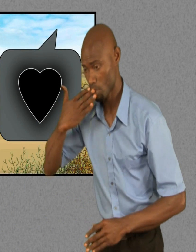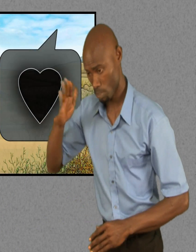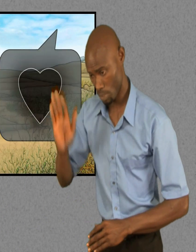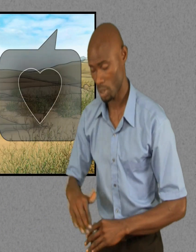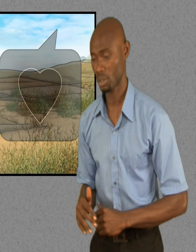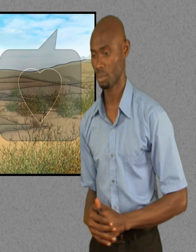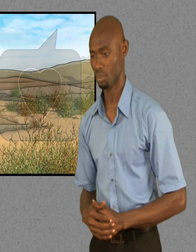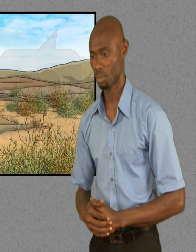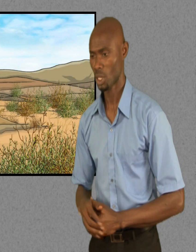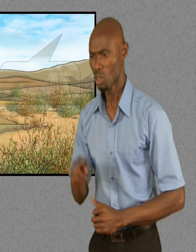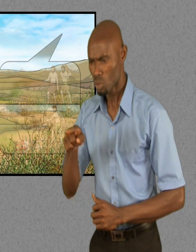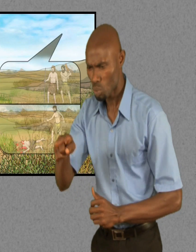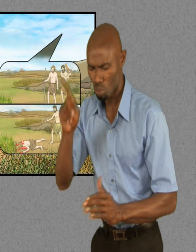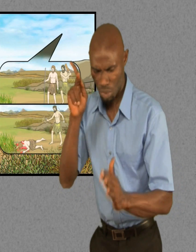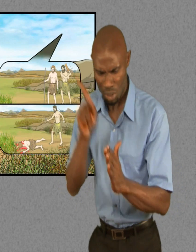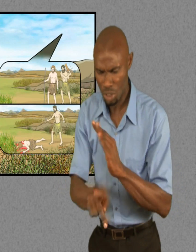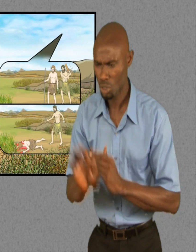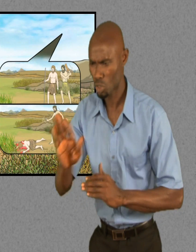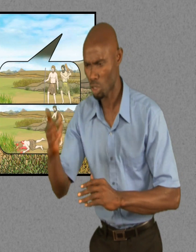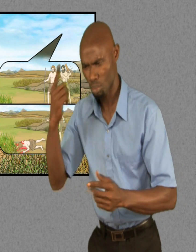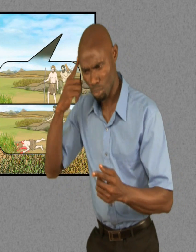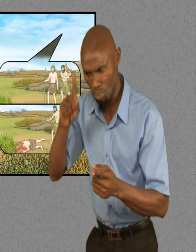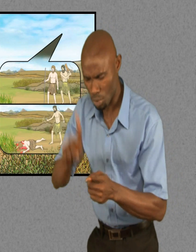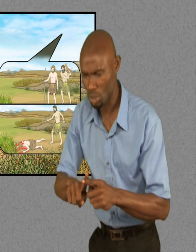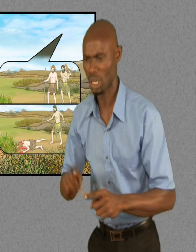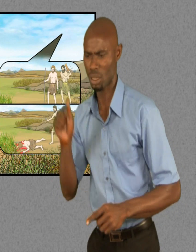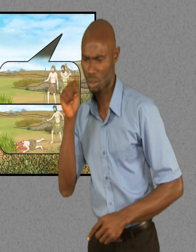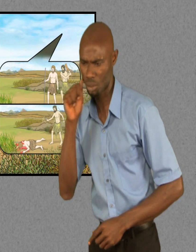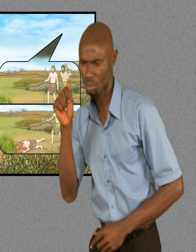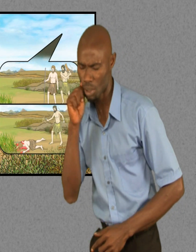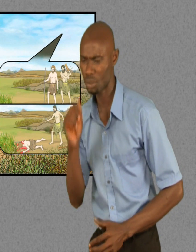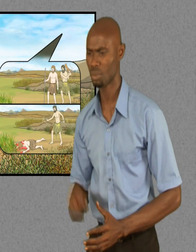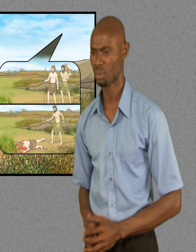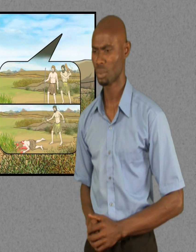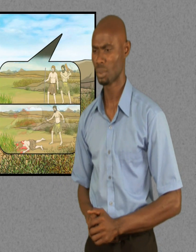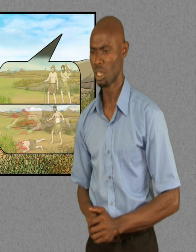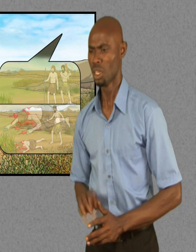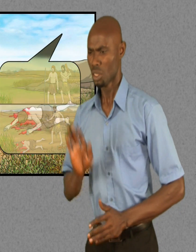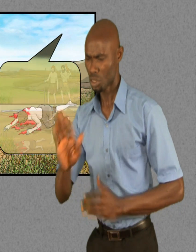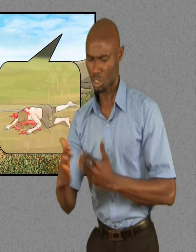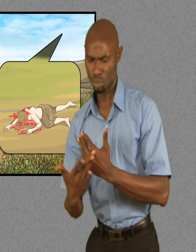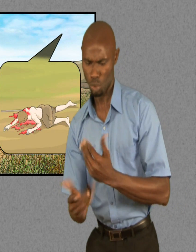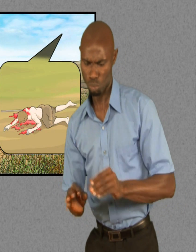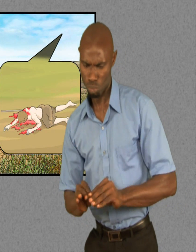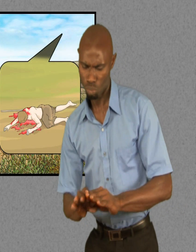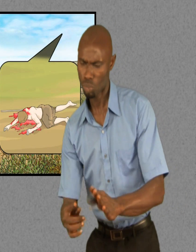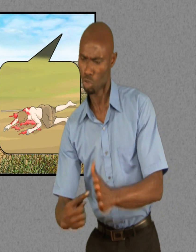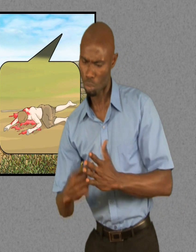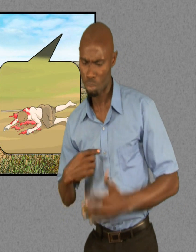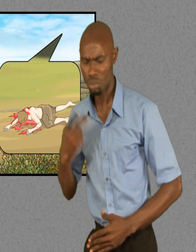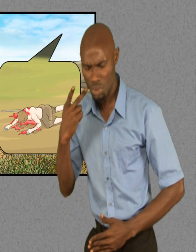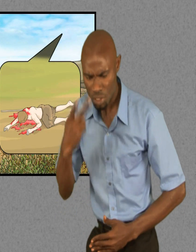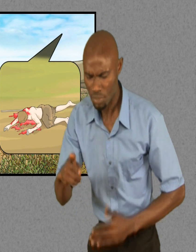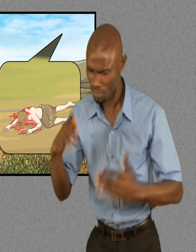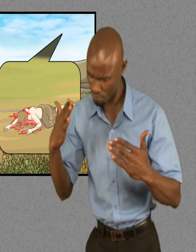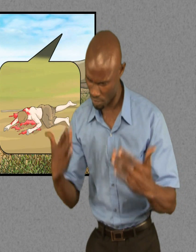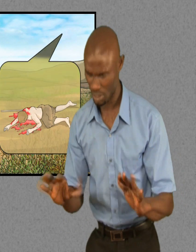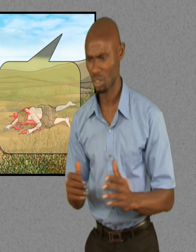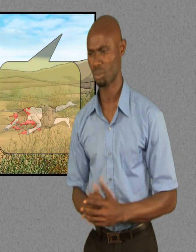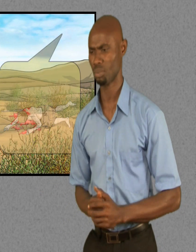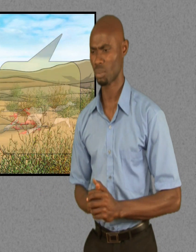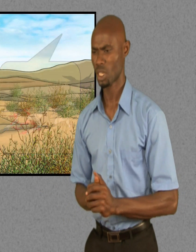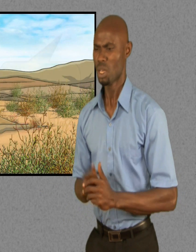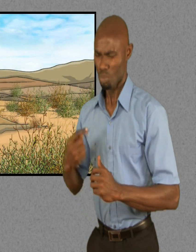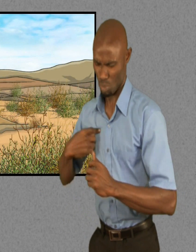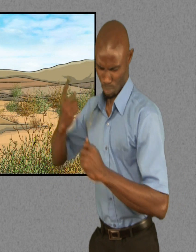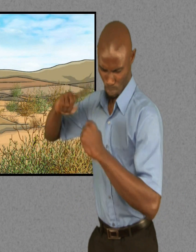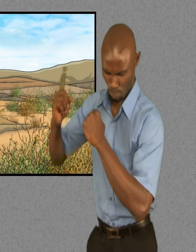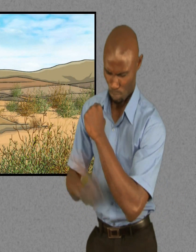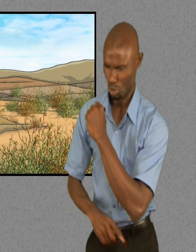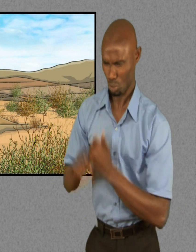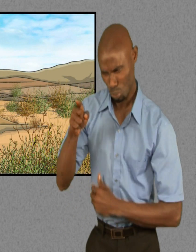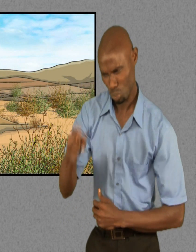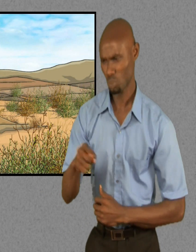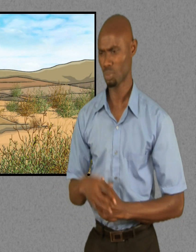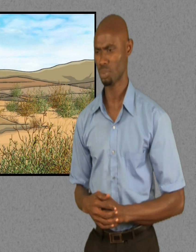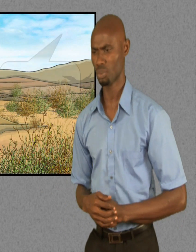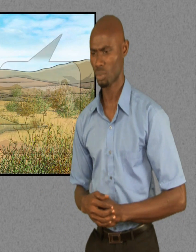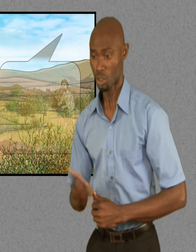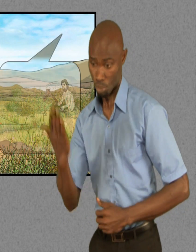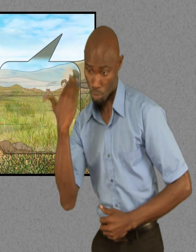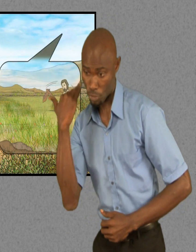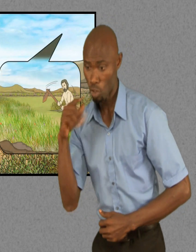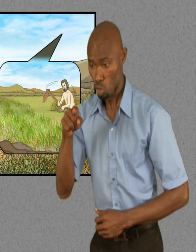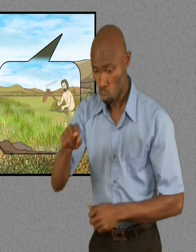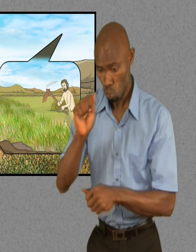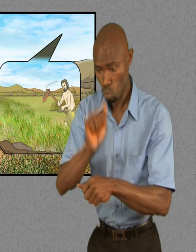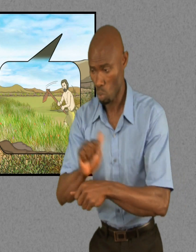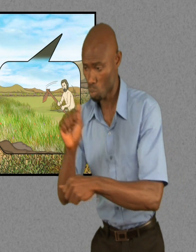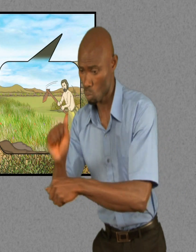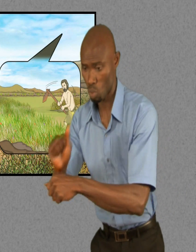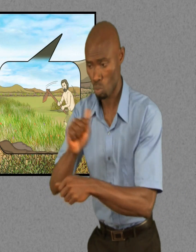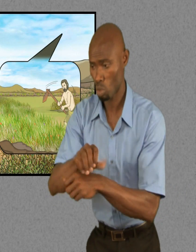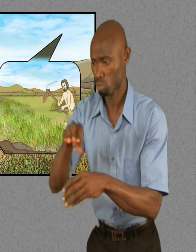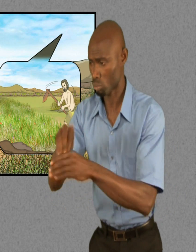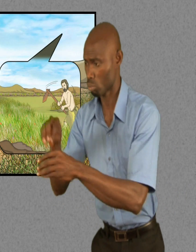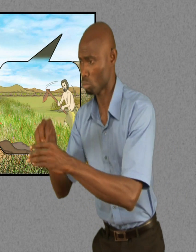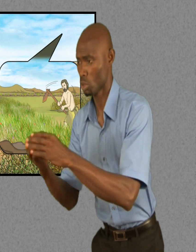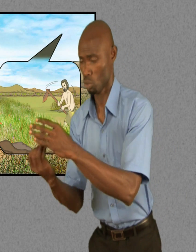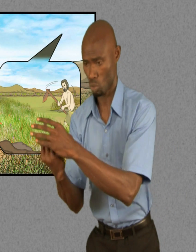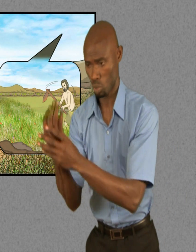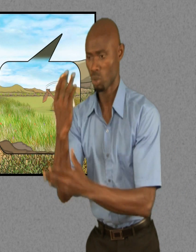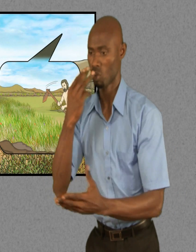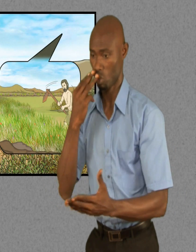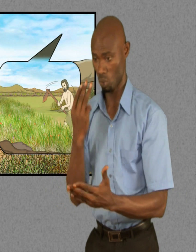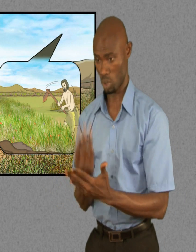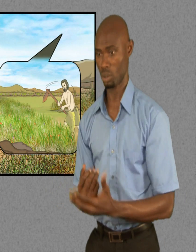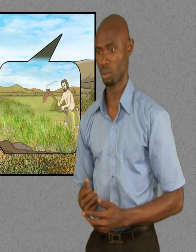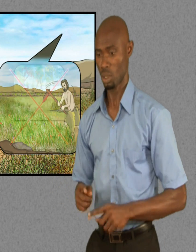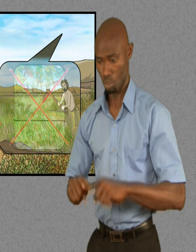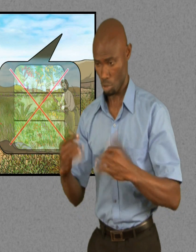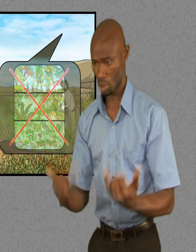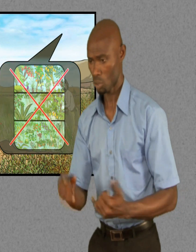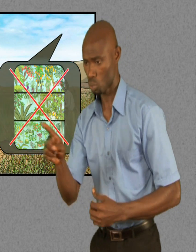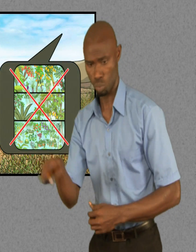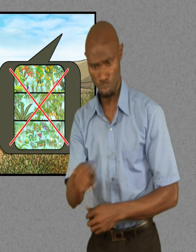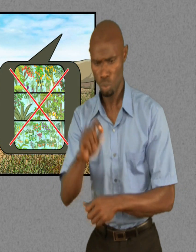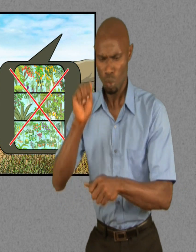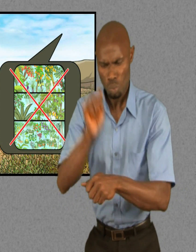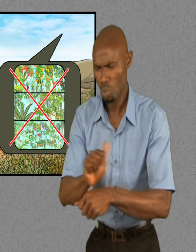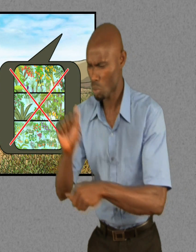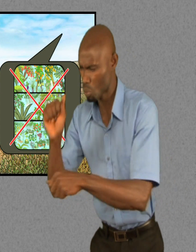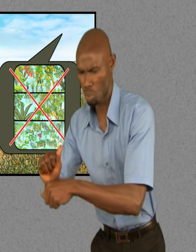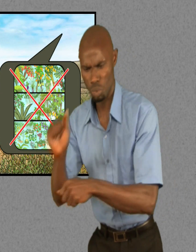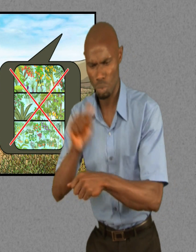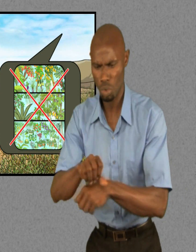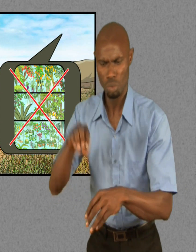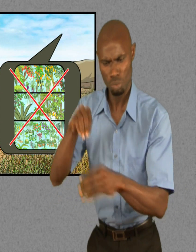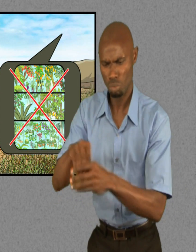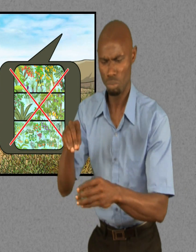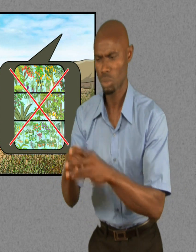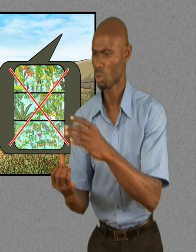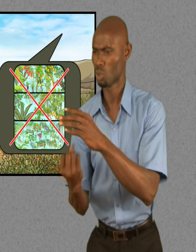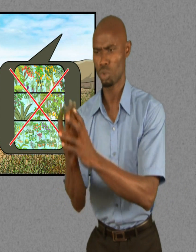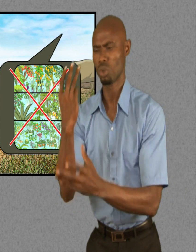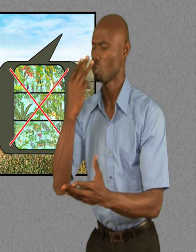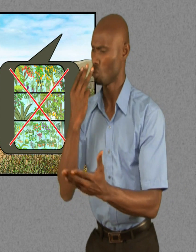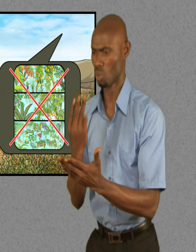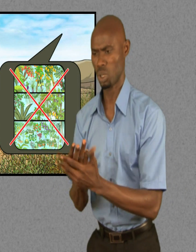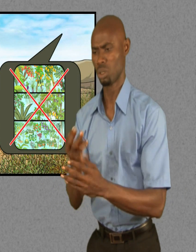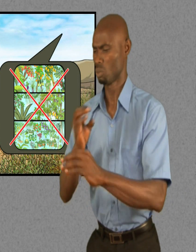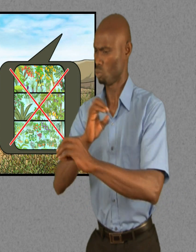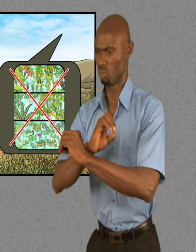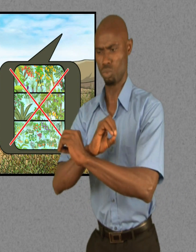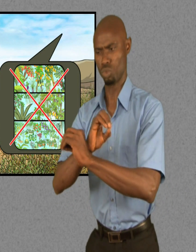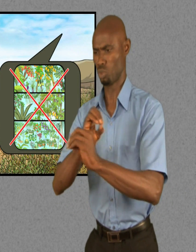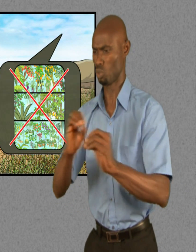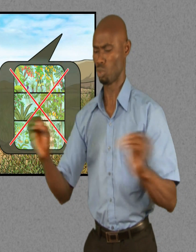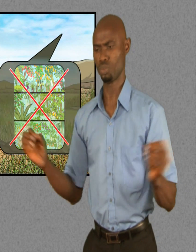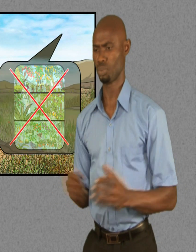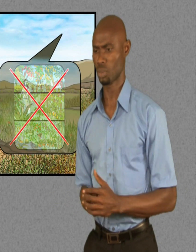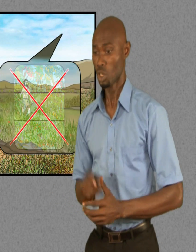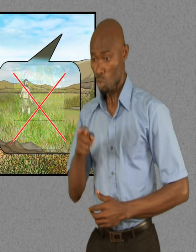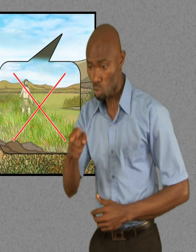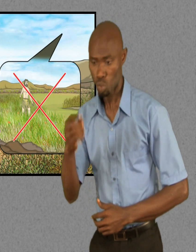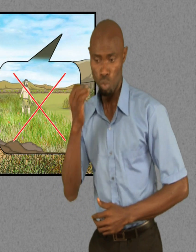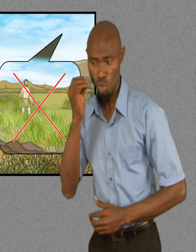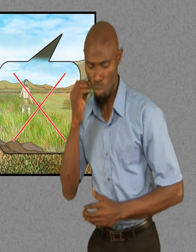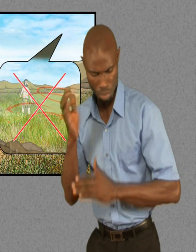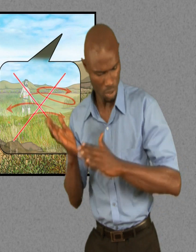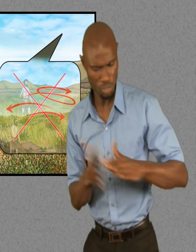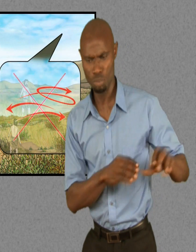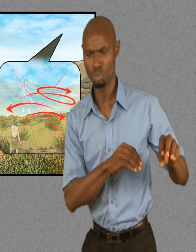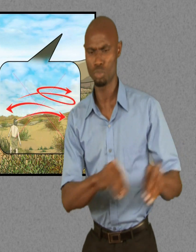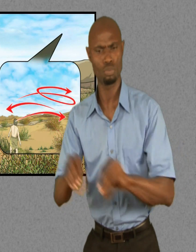“The voice of your brother’s blood cries out to Me from the ground. Now you are cursed and banished from the ground, which has opened its mouth to receive your brother’s blood from your hand. When you till the ground, it will no longer yield its produce to you.